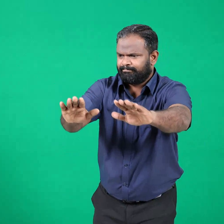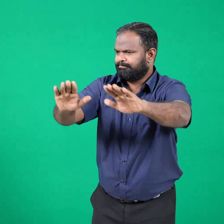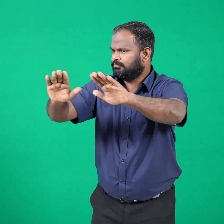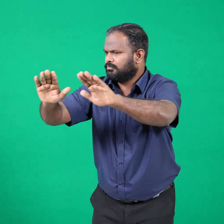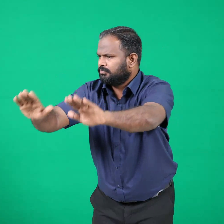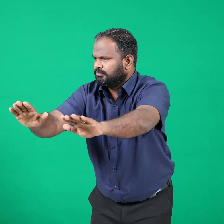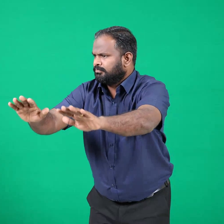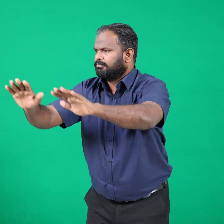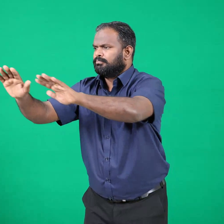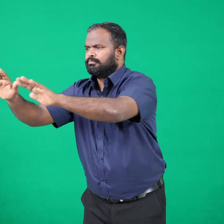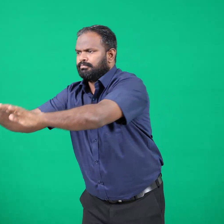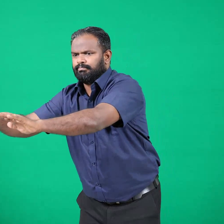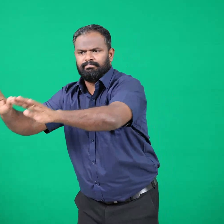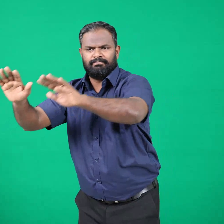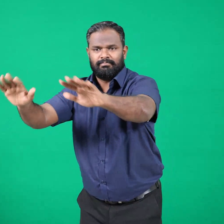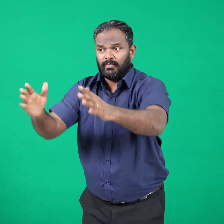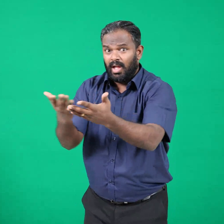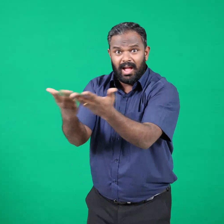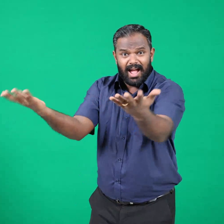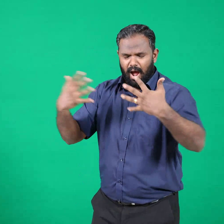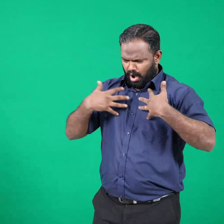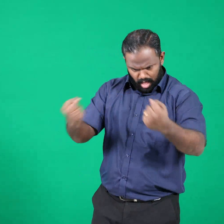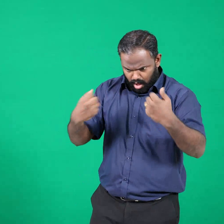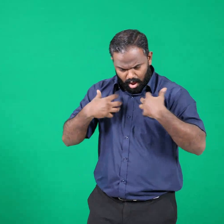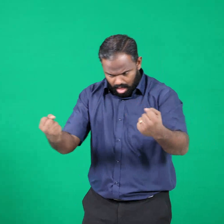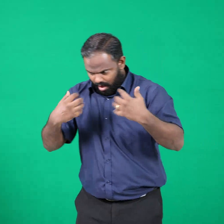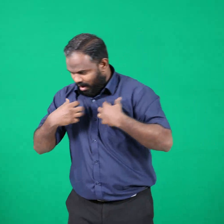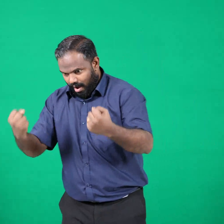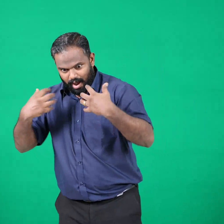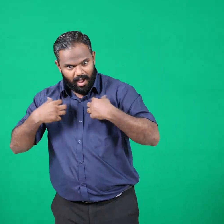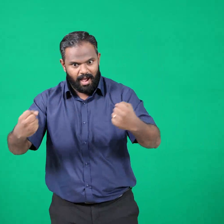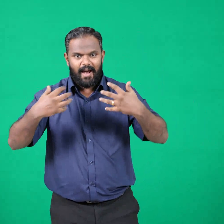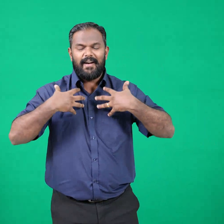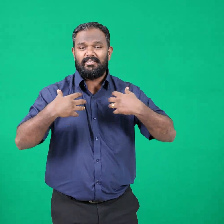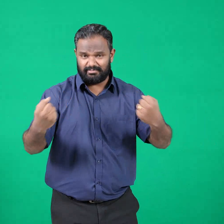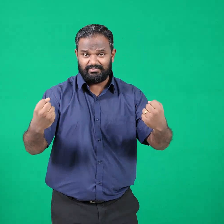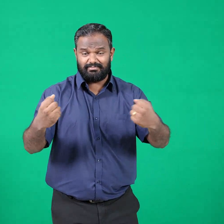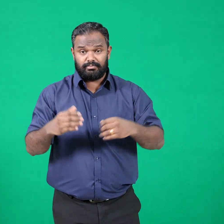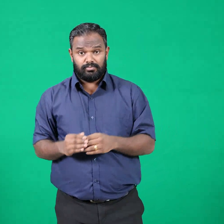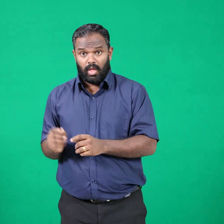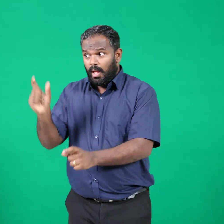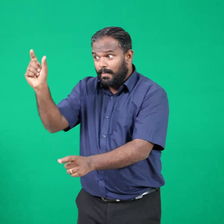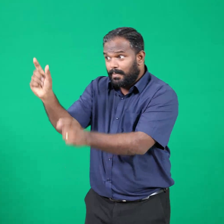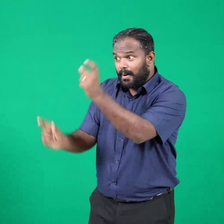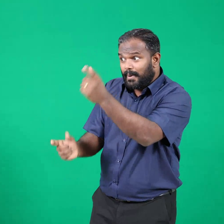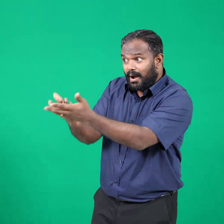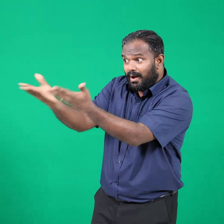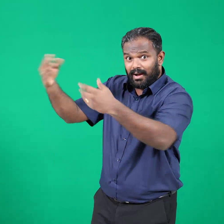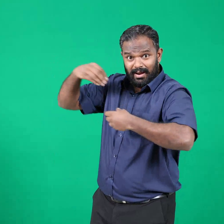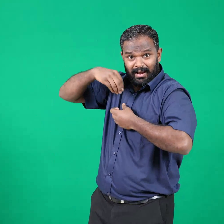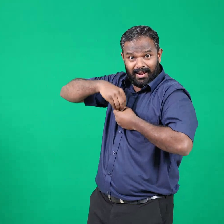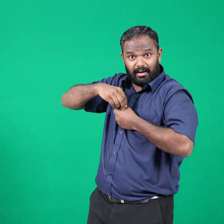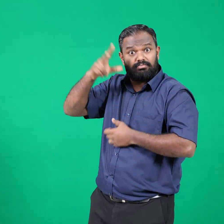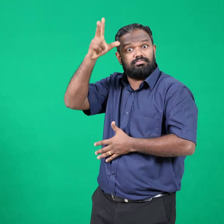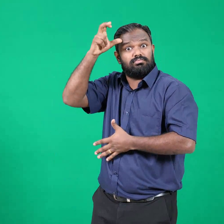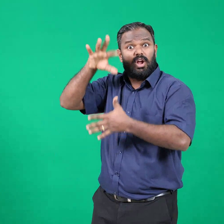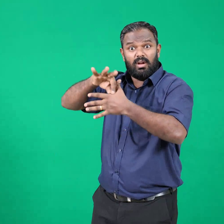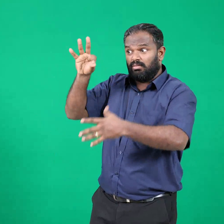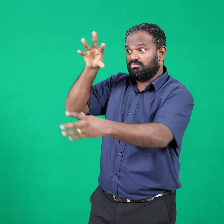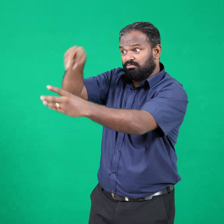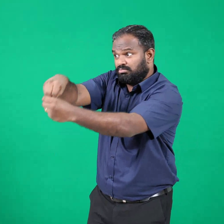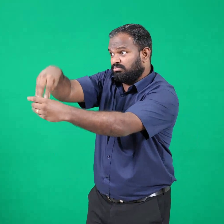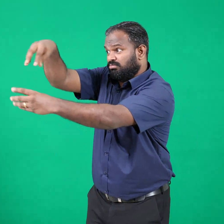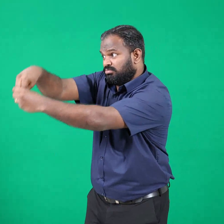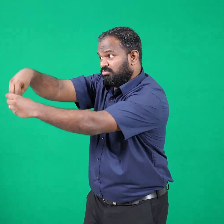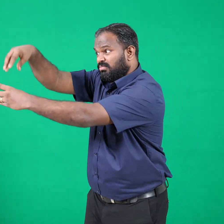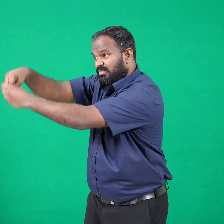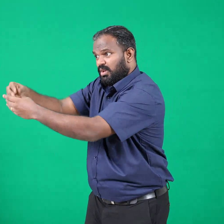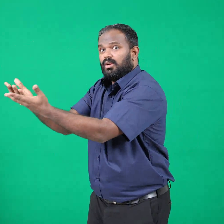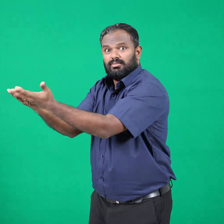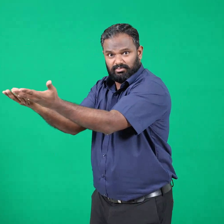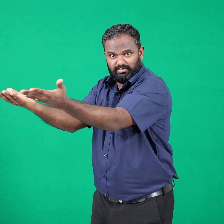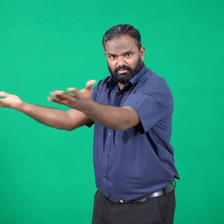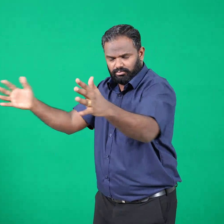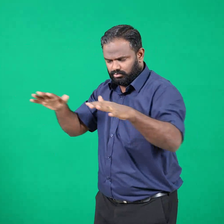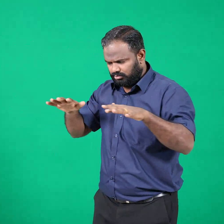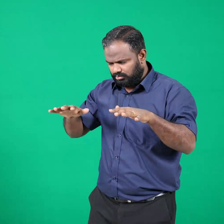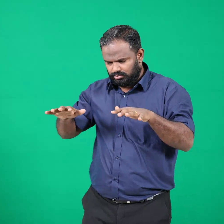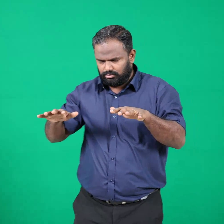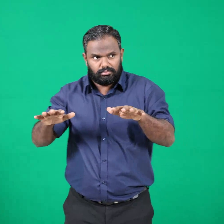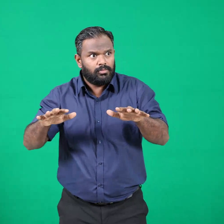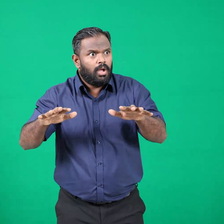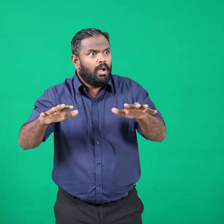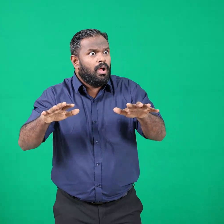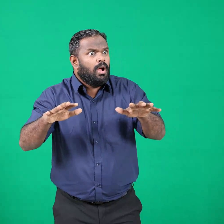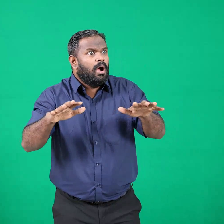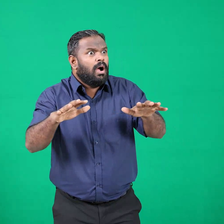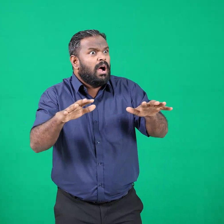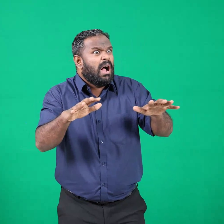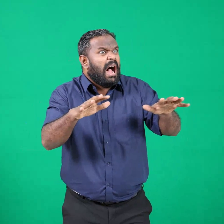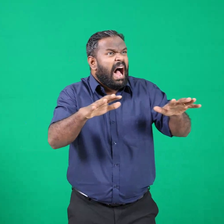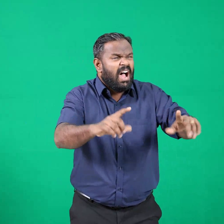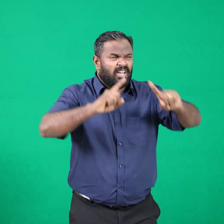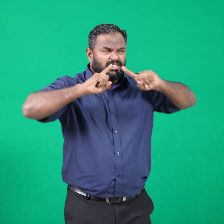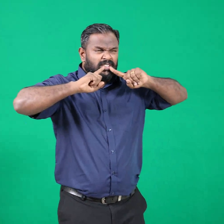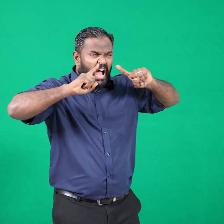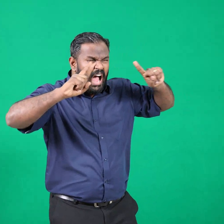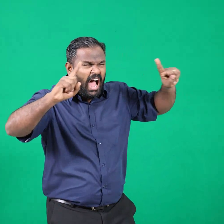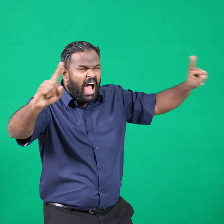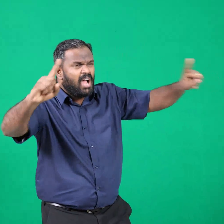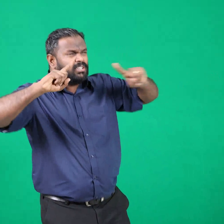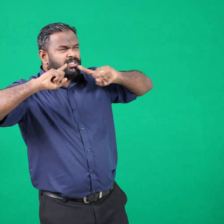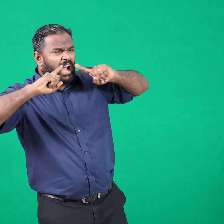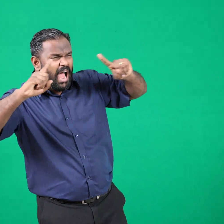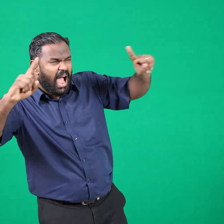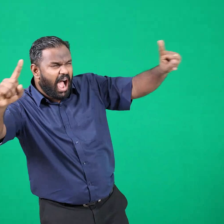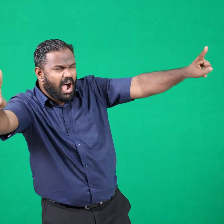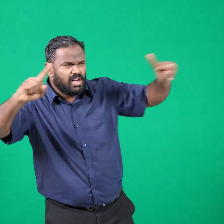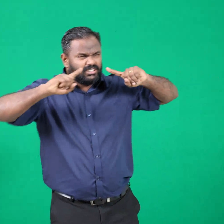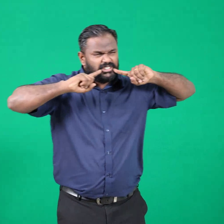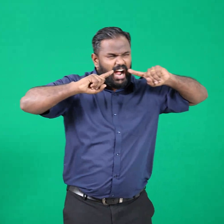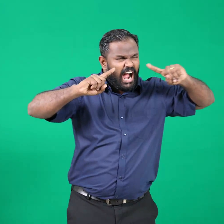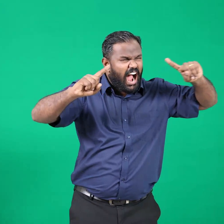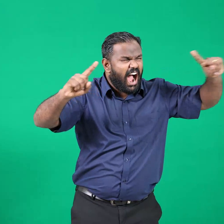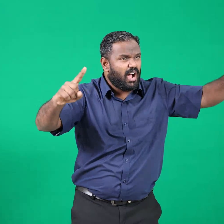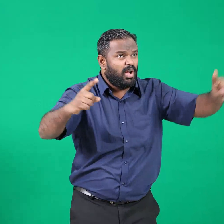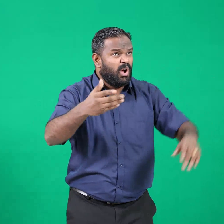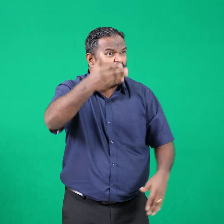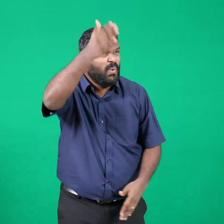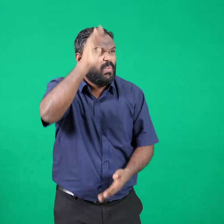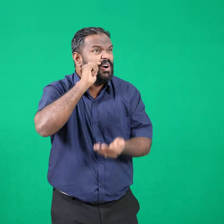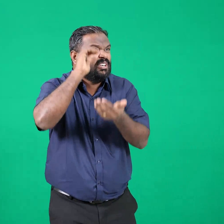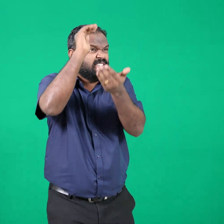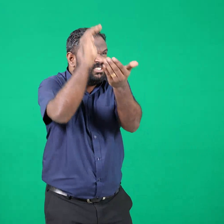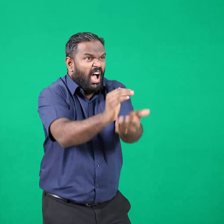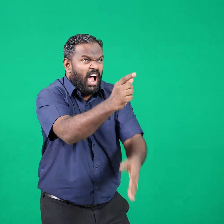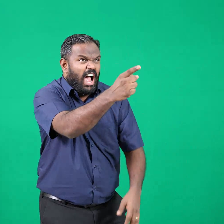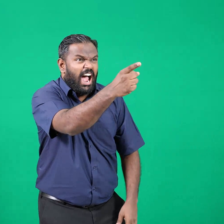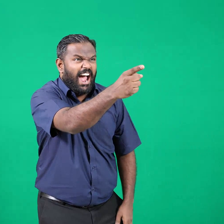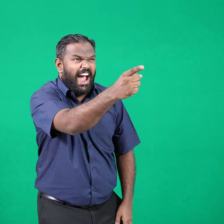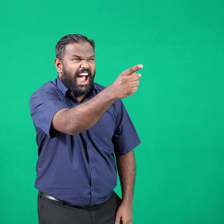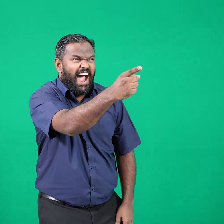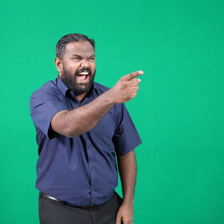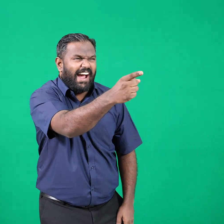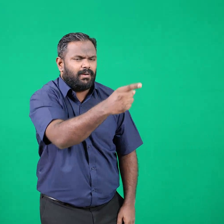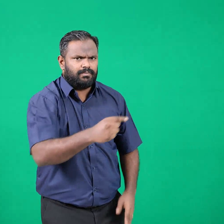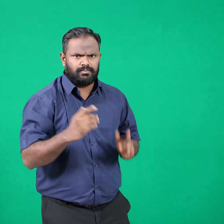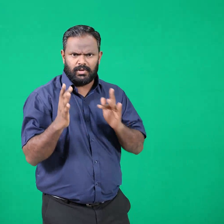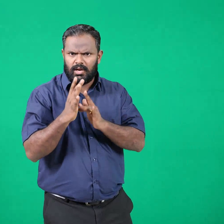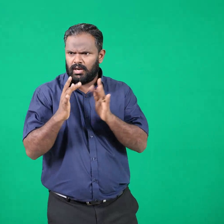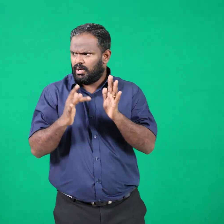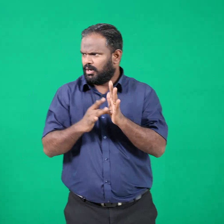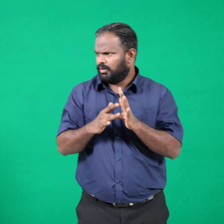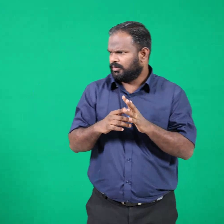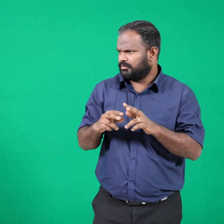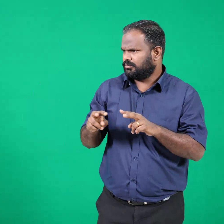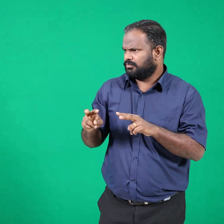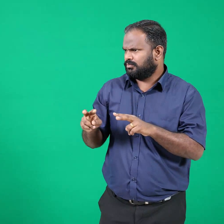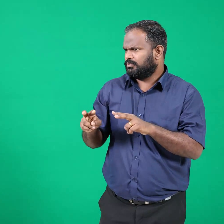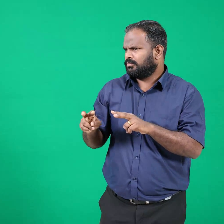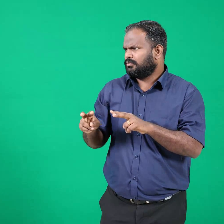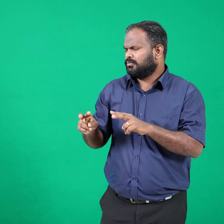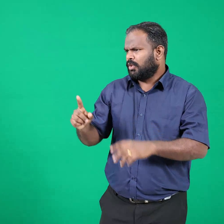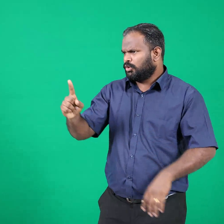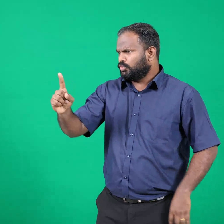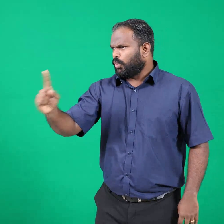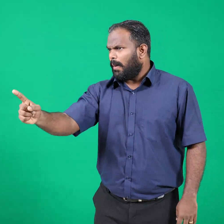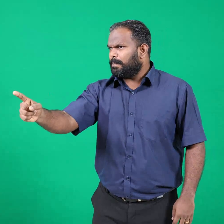Demons also came out of many people, shouting, "You are the Son of God!"